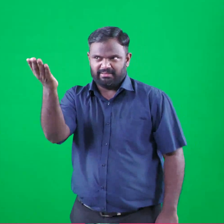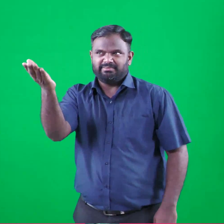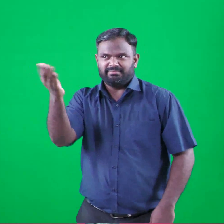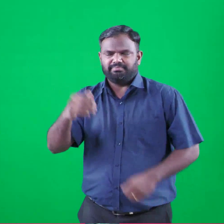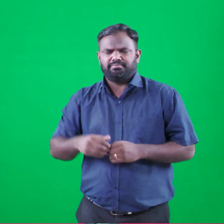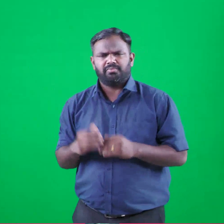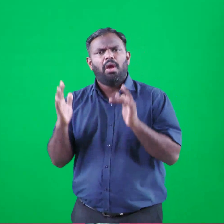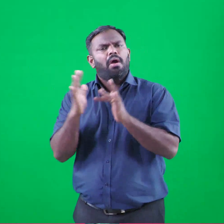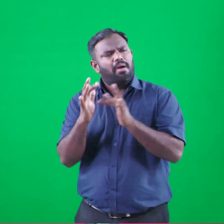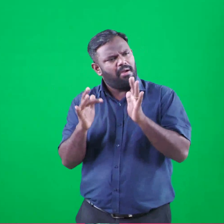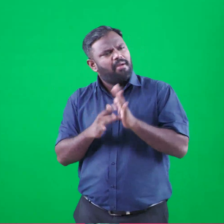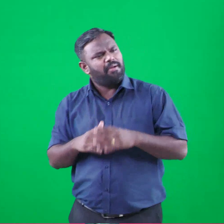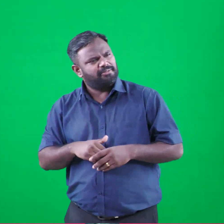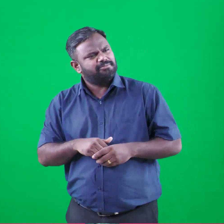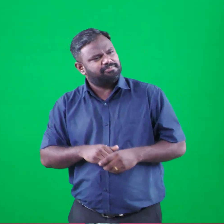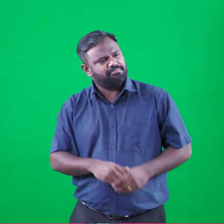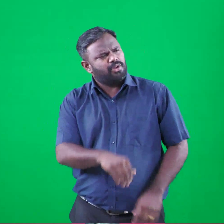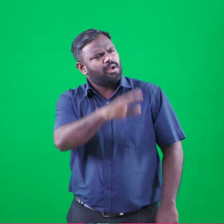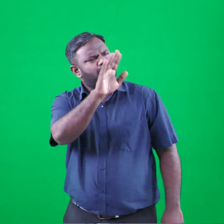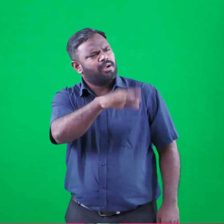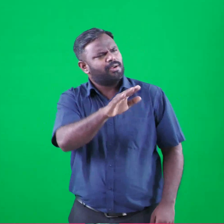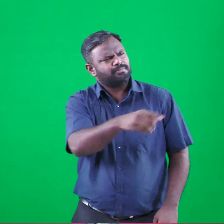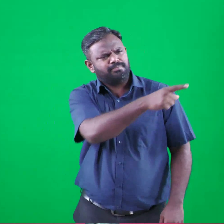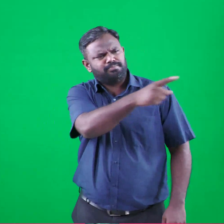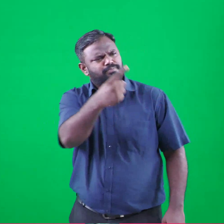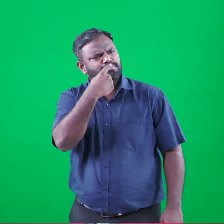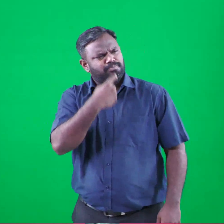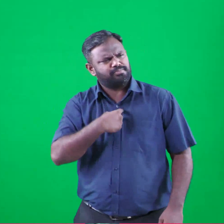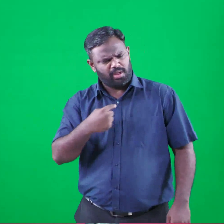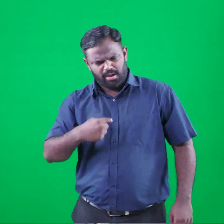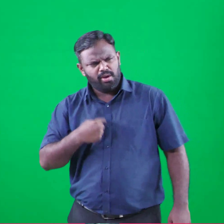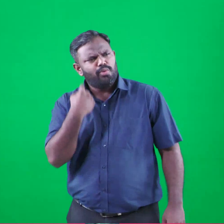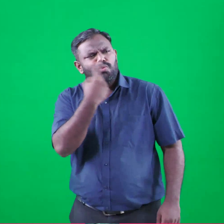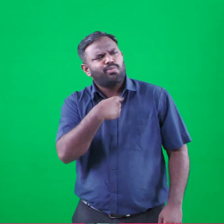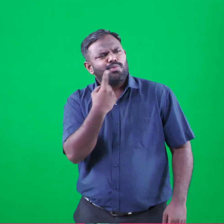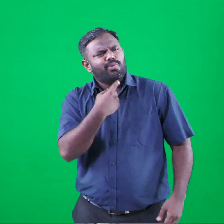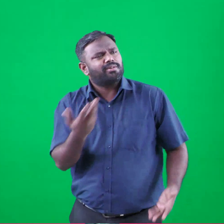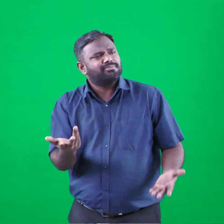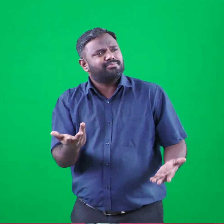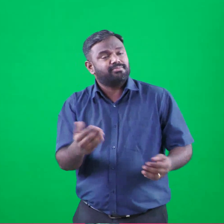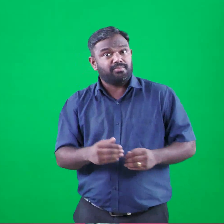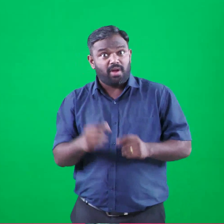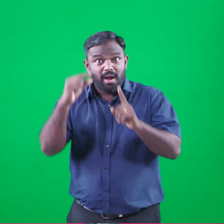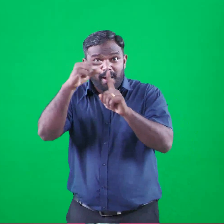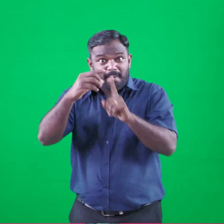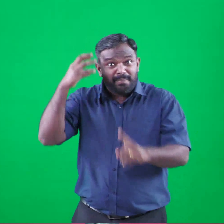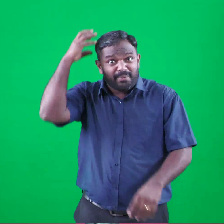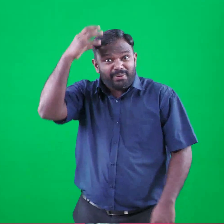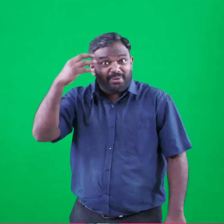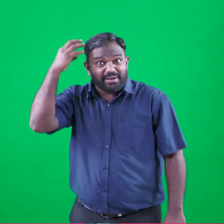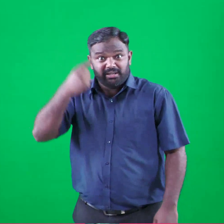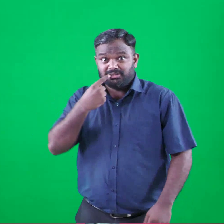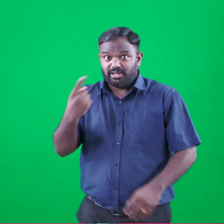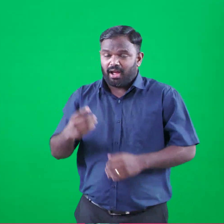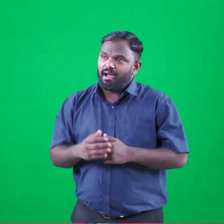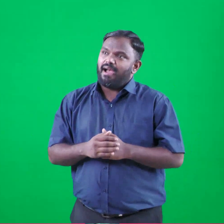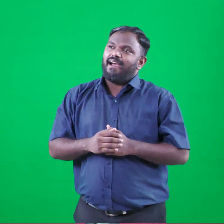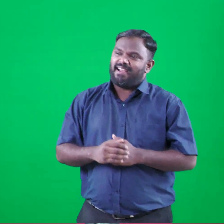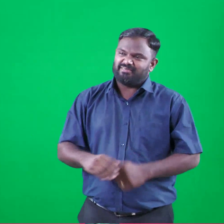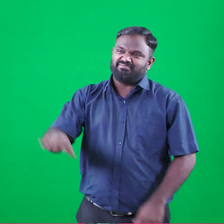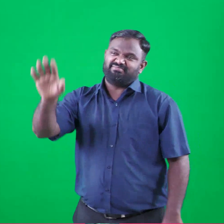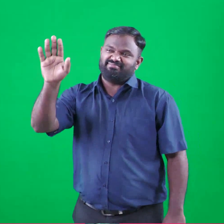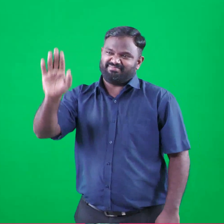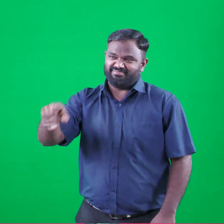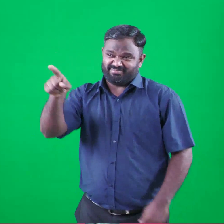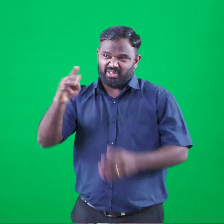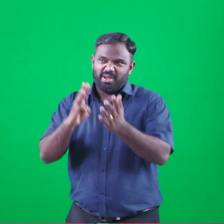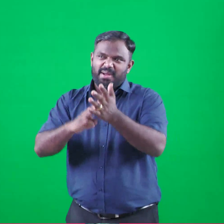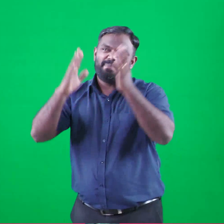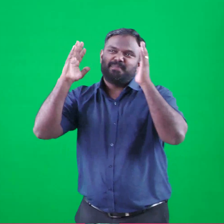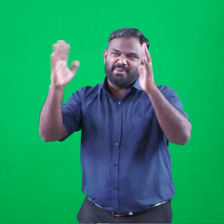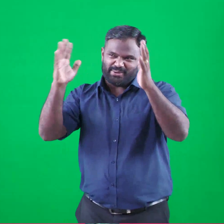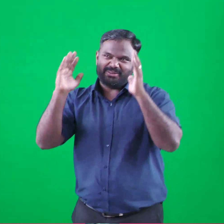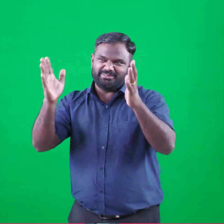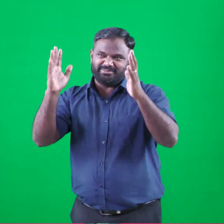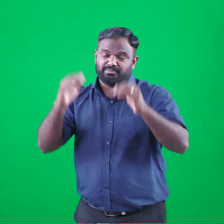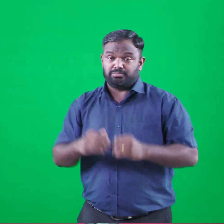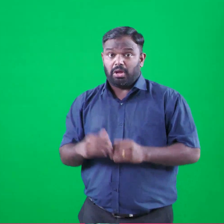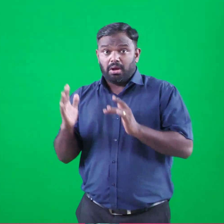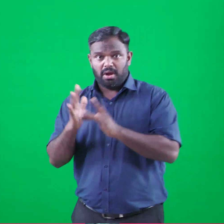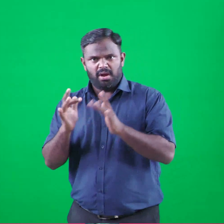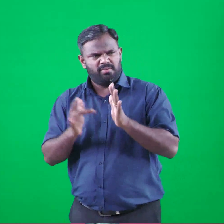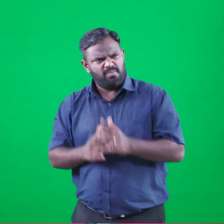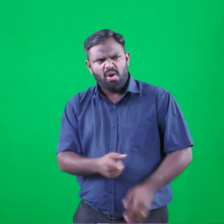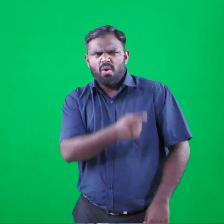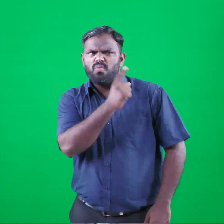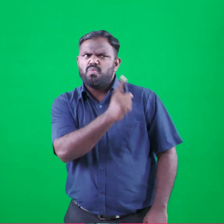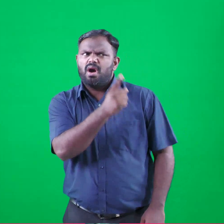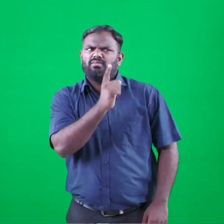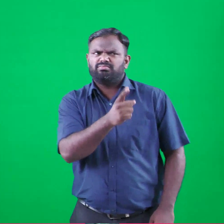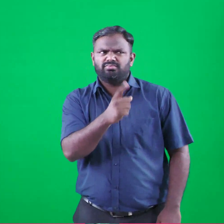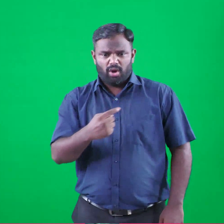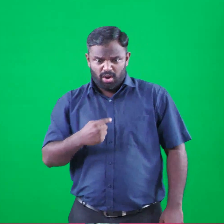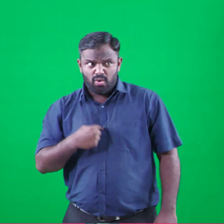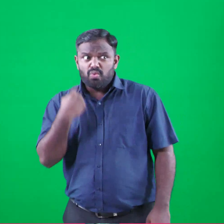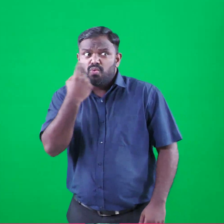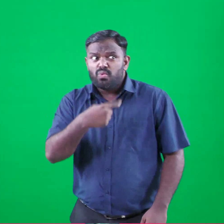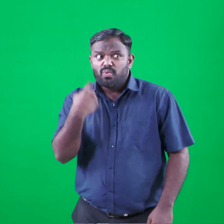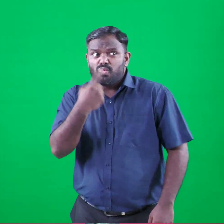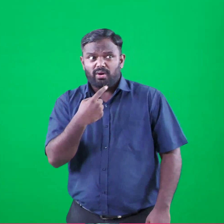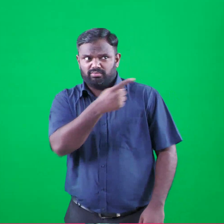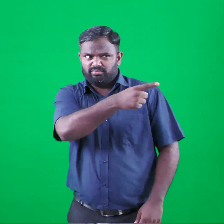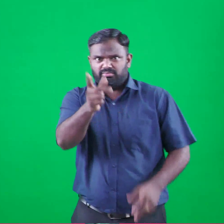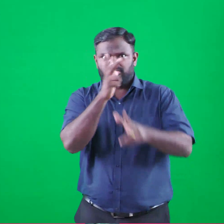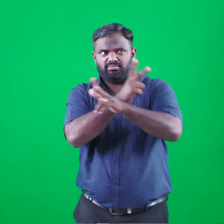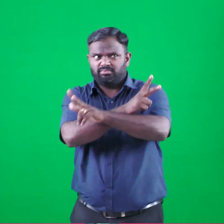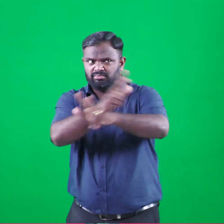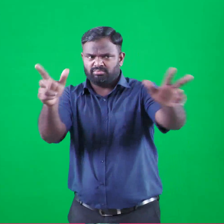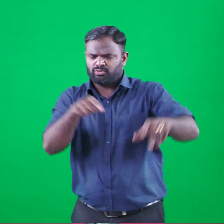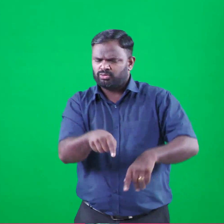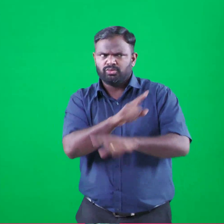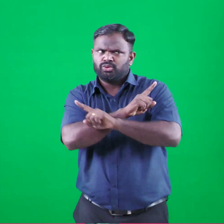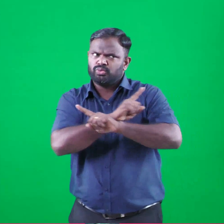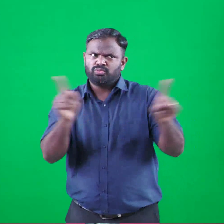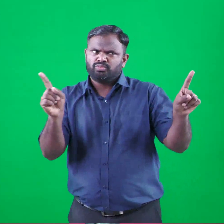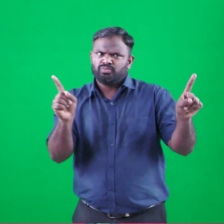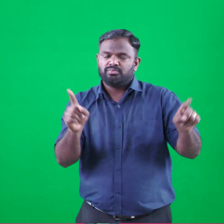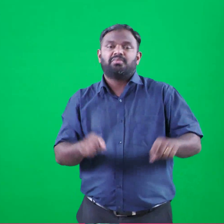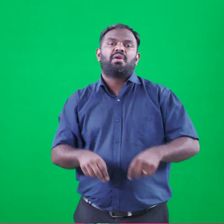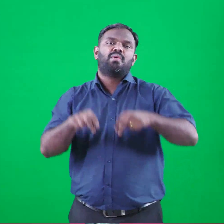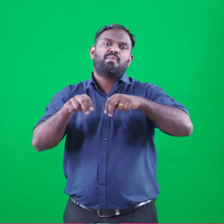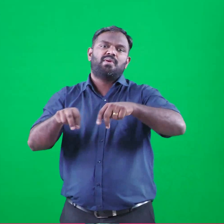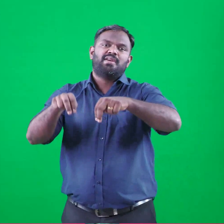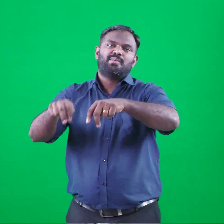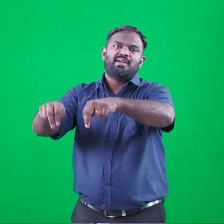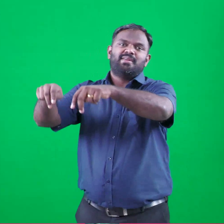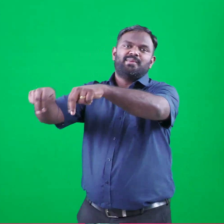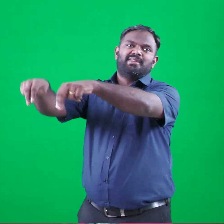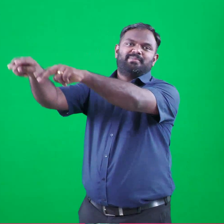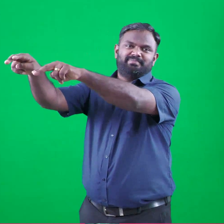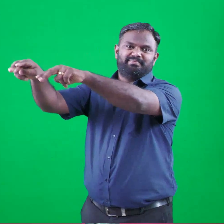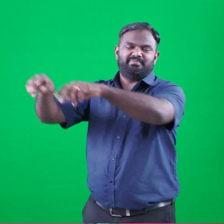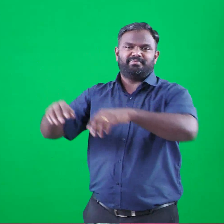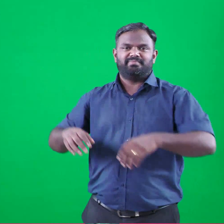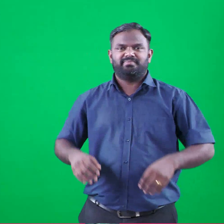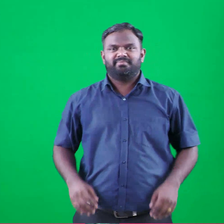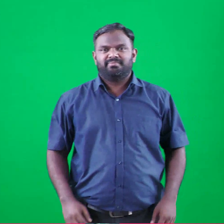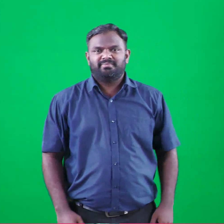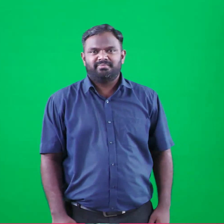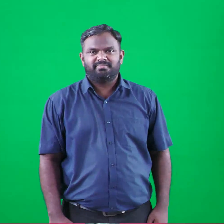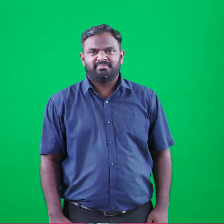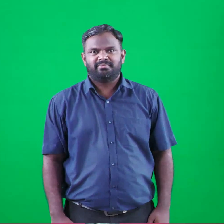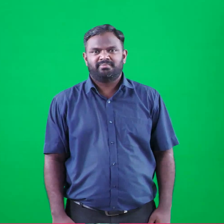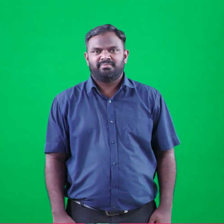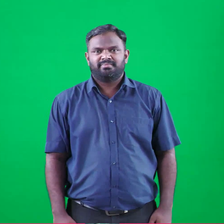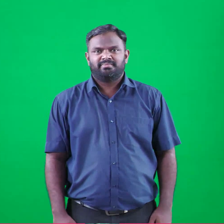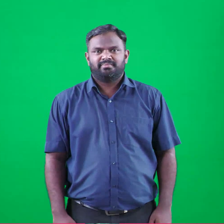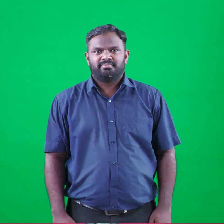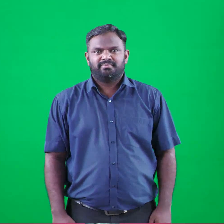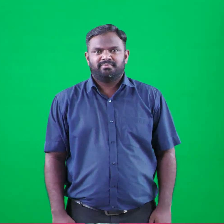" Who do you say I am?" Peter answered, "You are the Christ." And Jesus warned them not to tell anyone about Him.